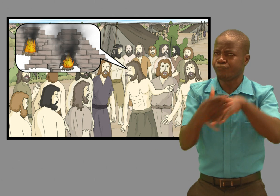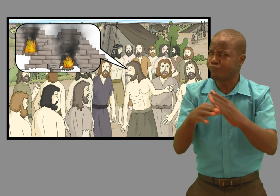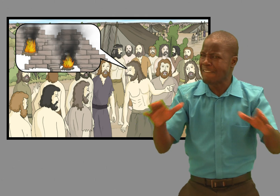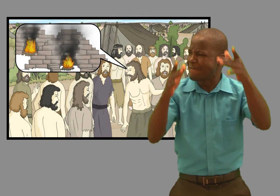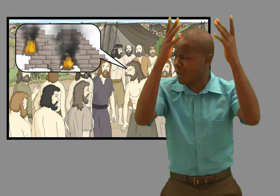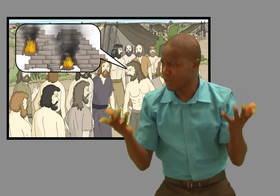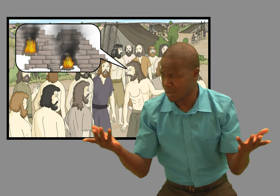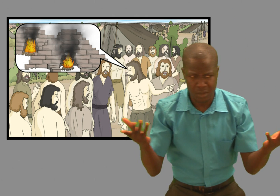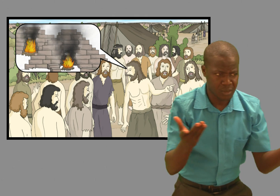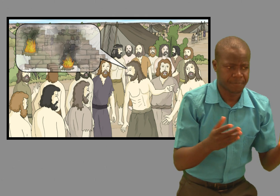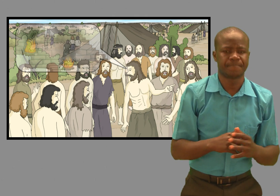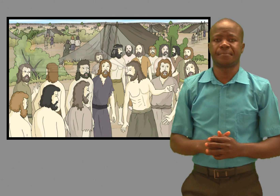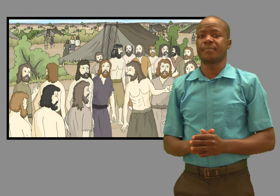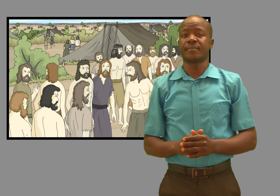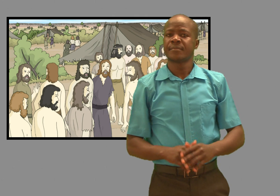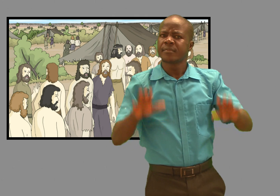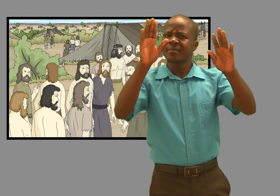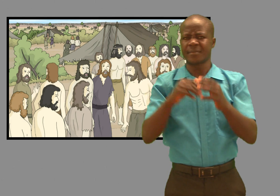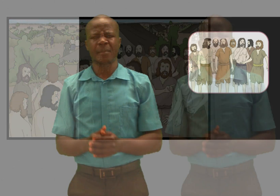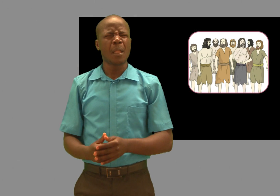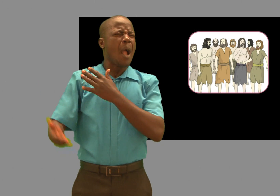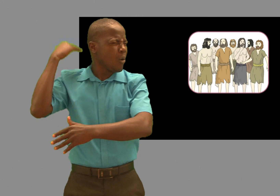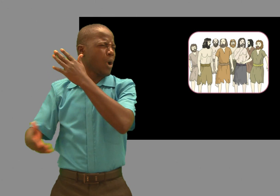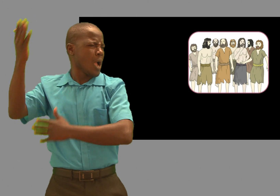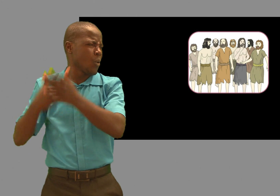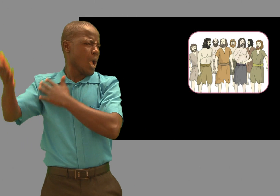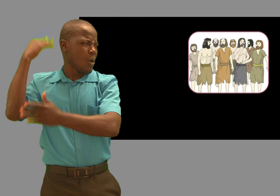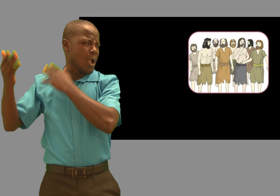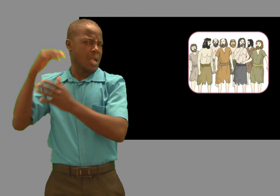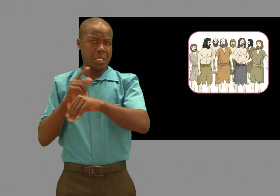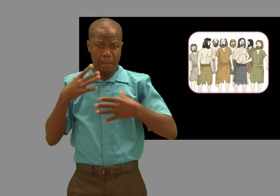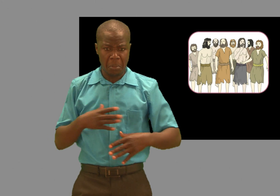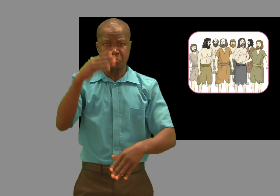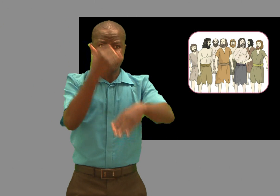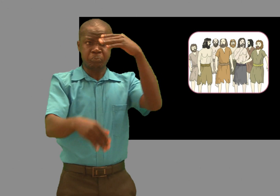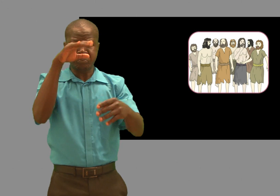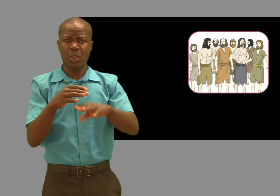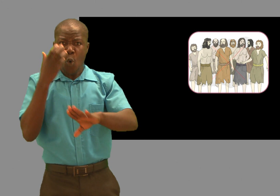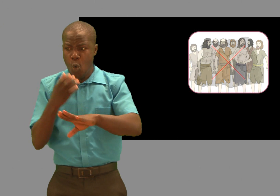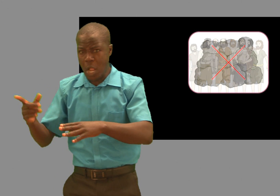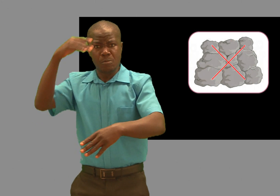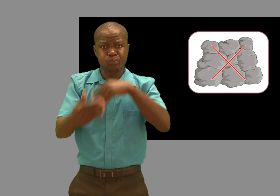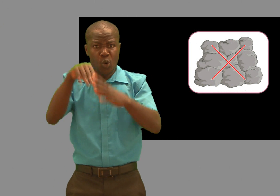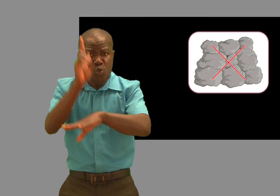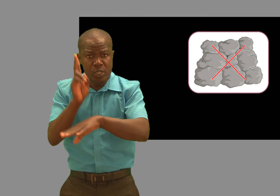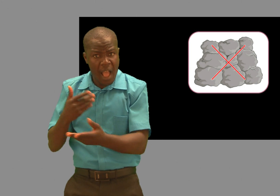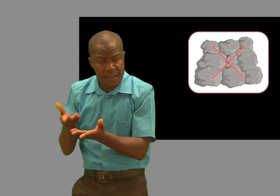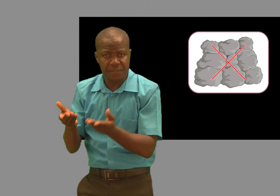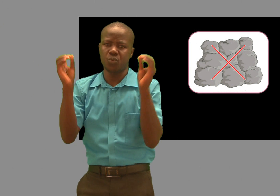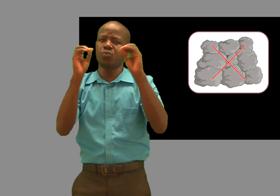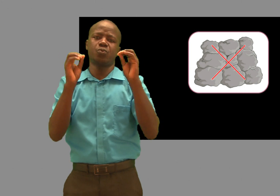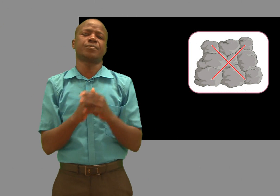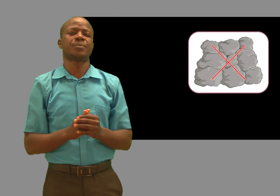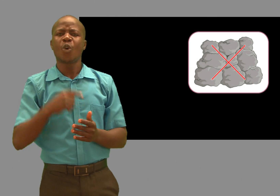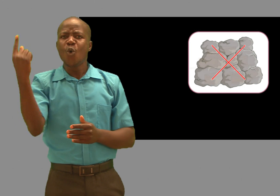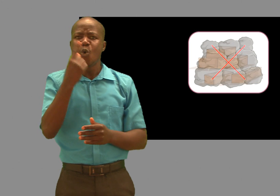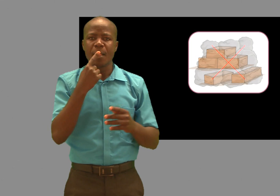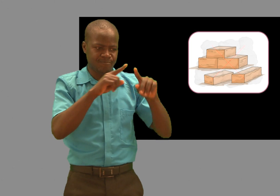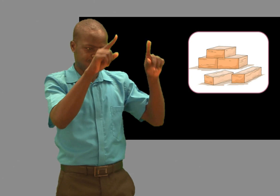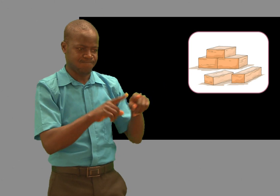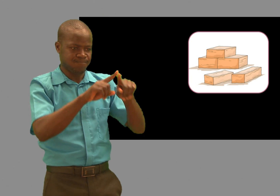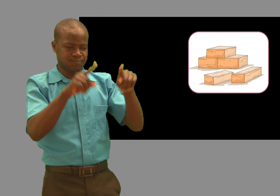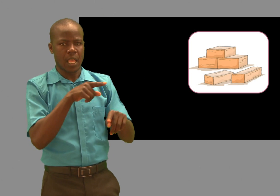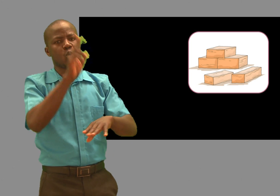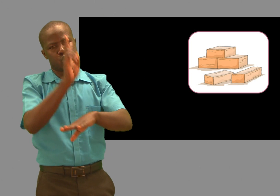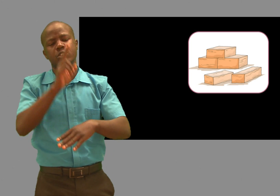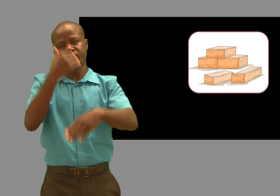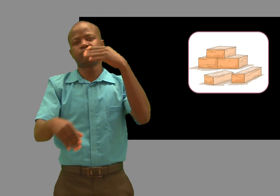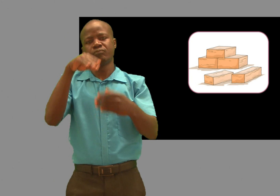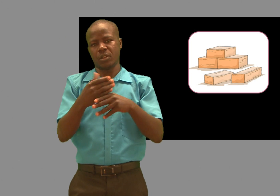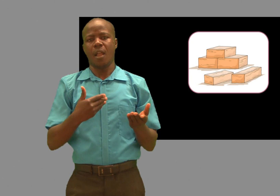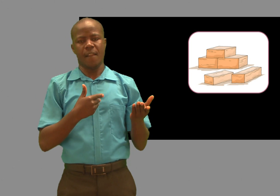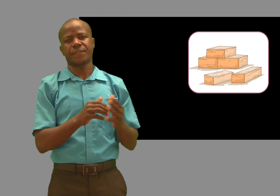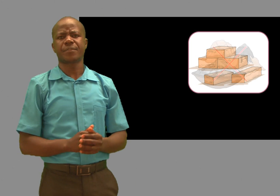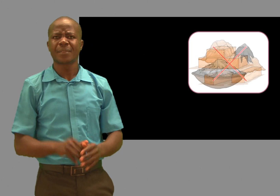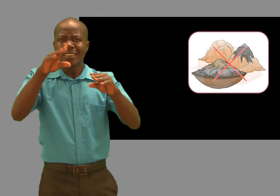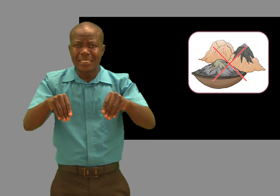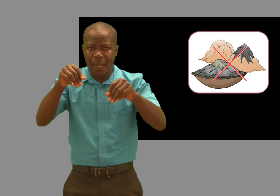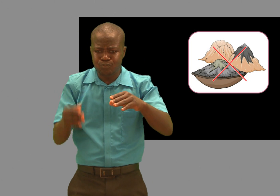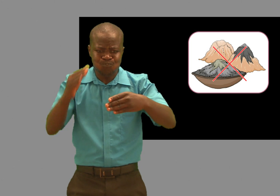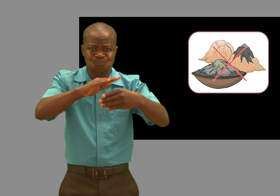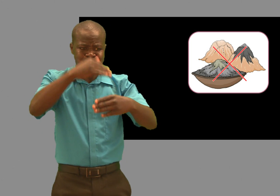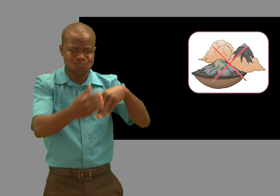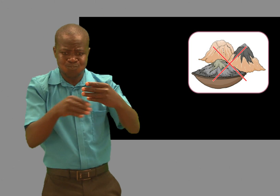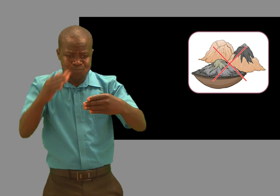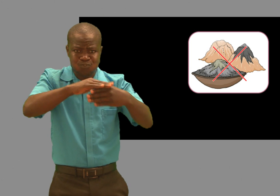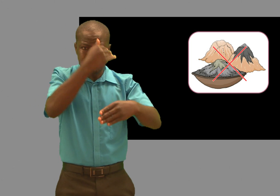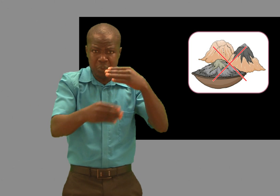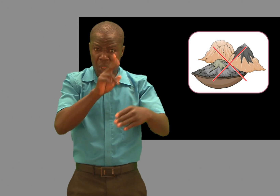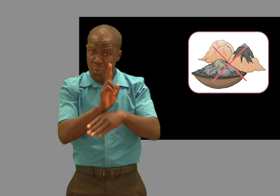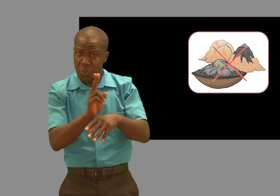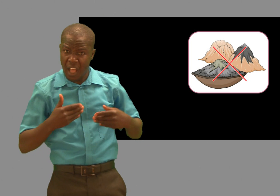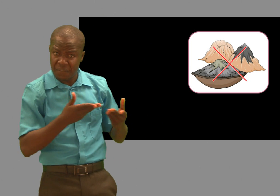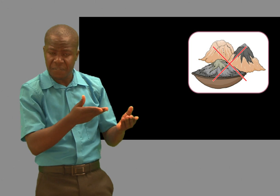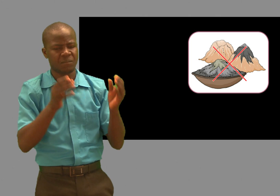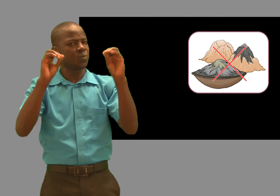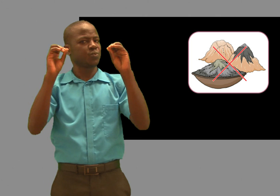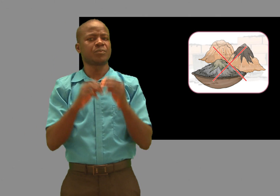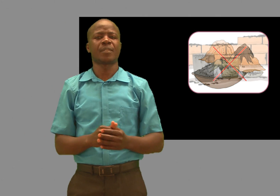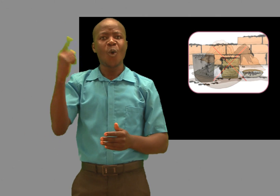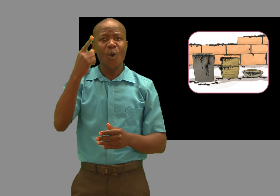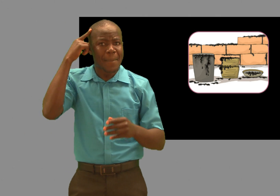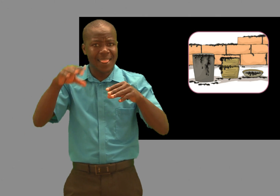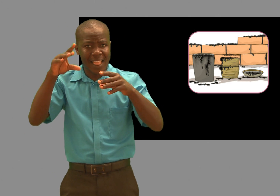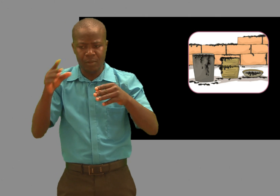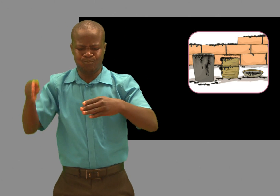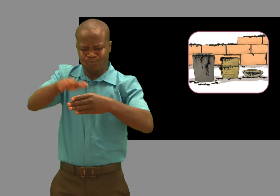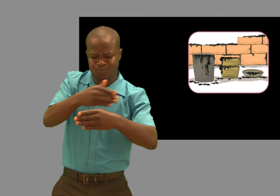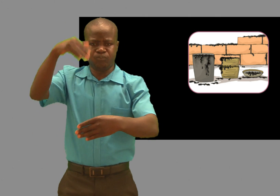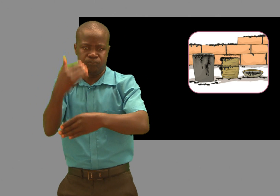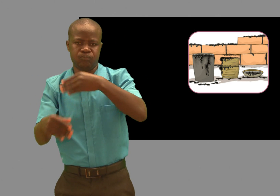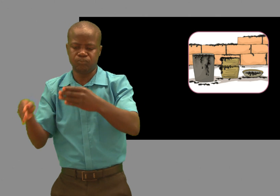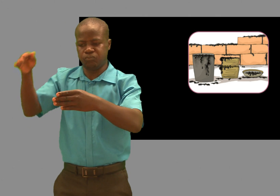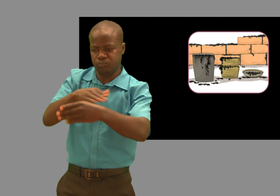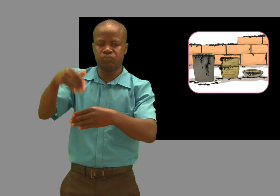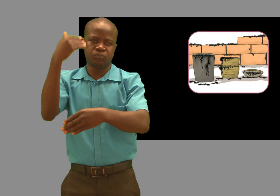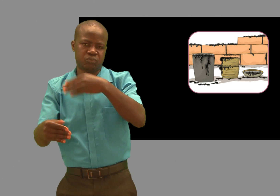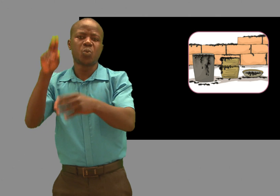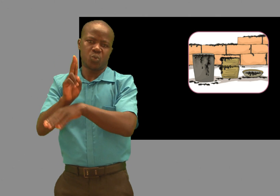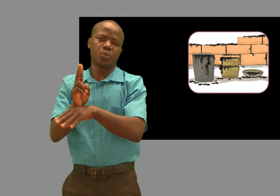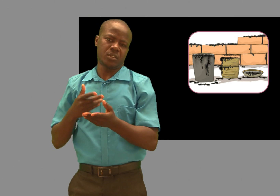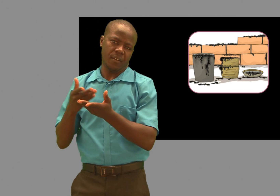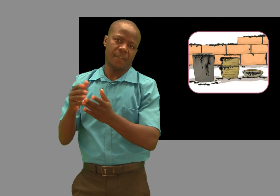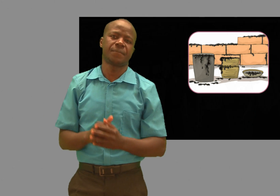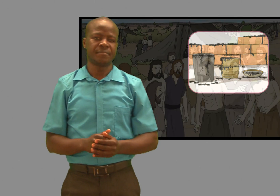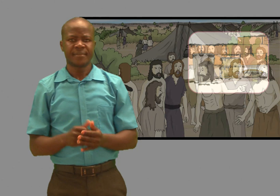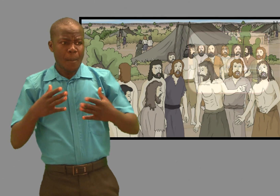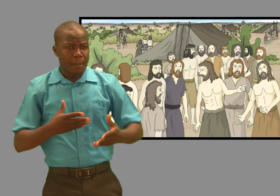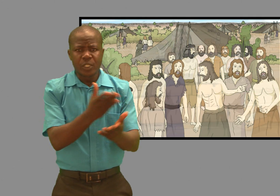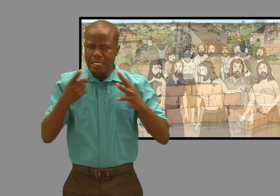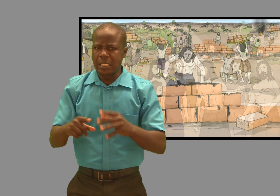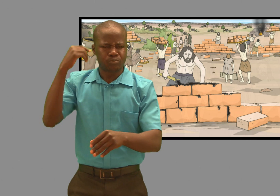So they used brick instead of stone, and tar instead of mortar.